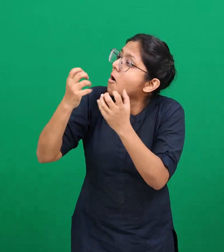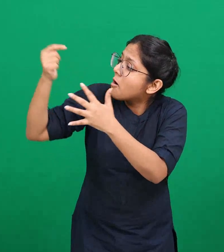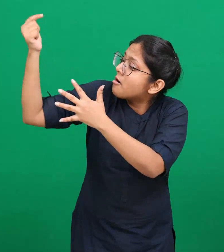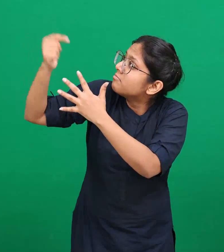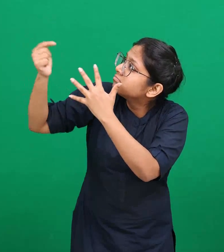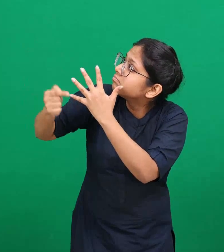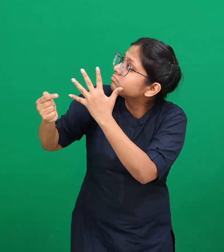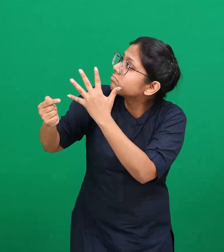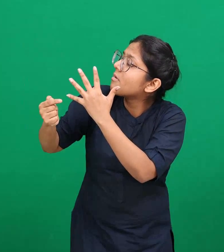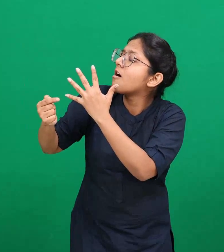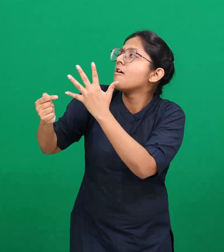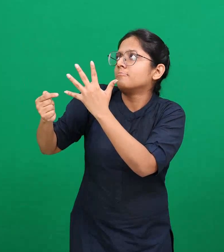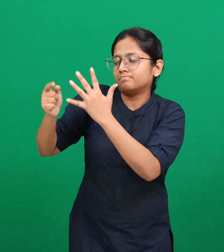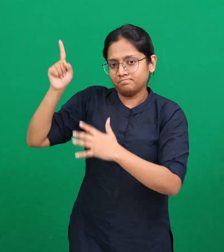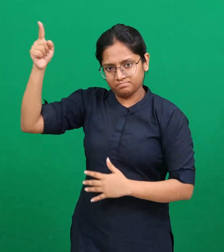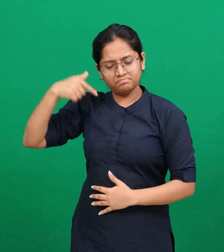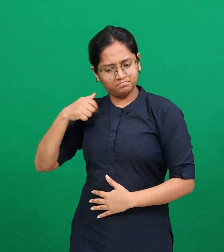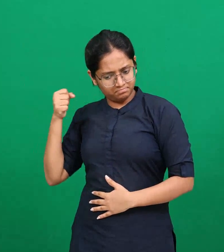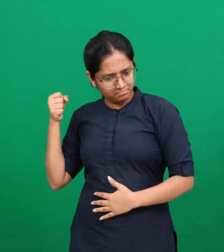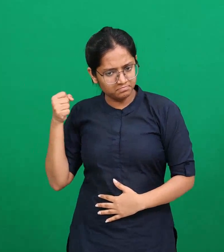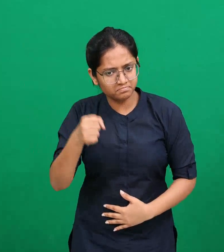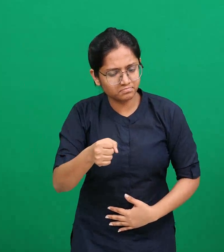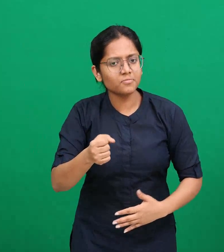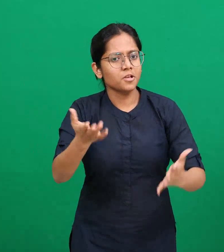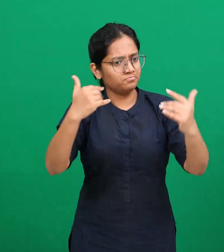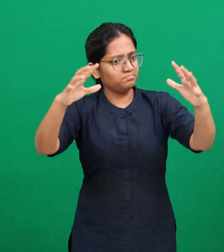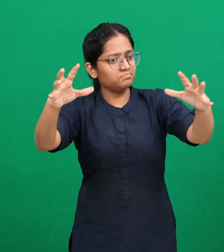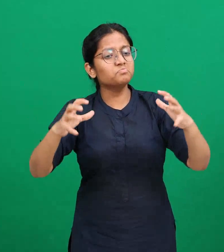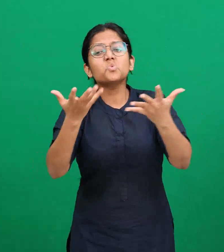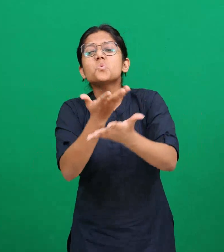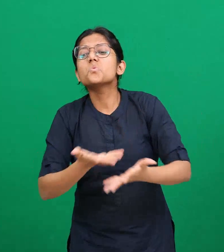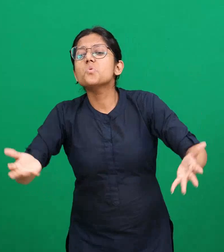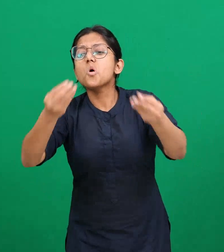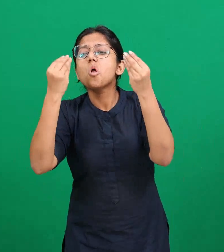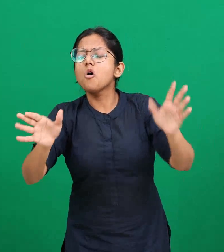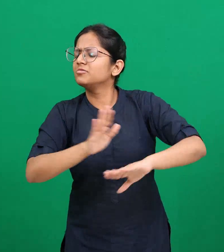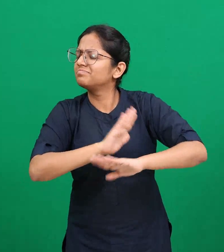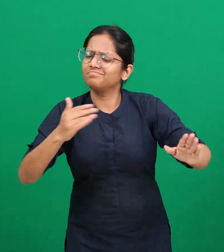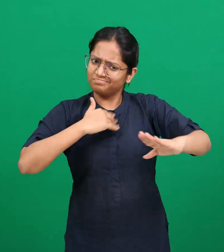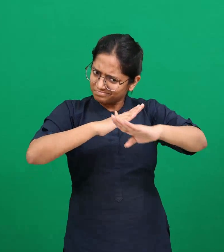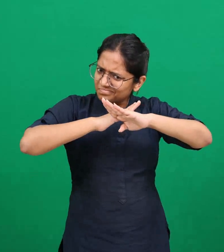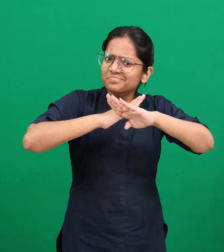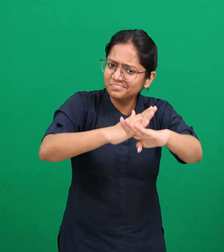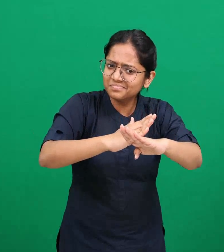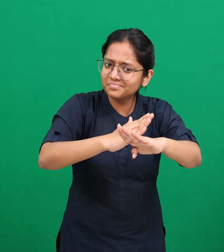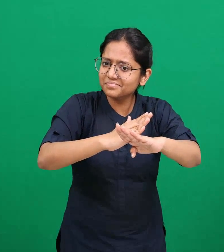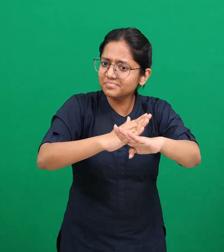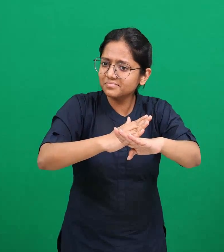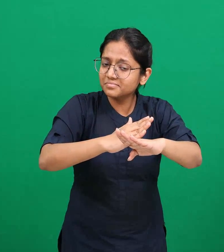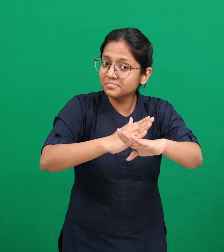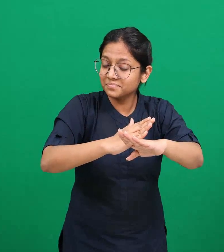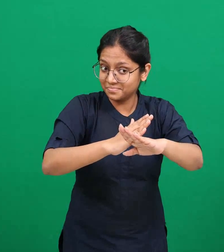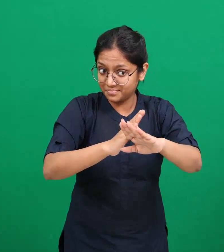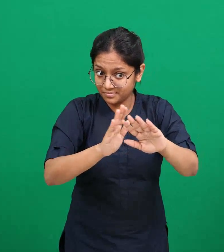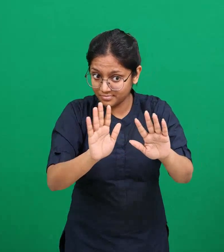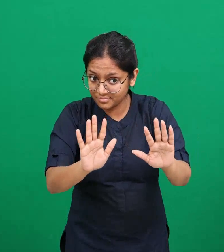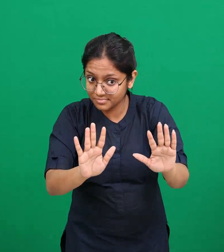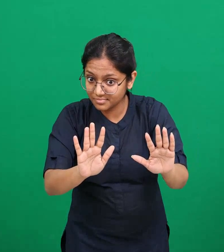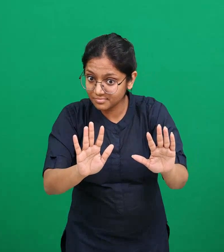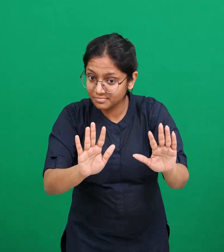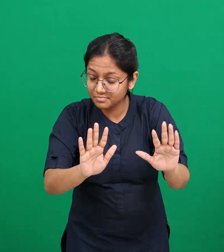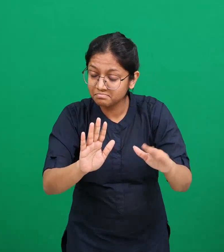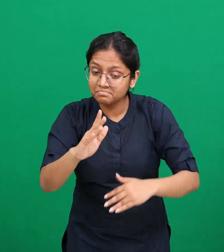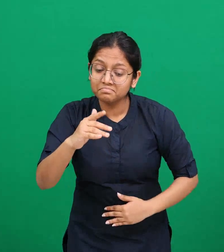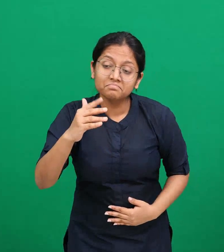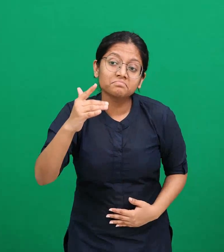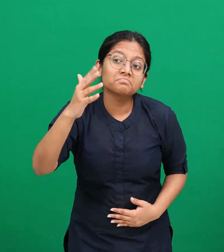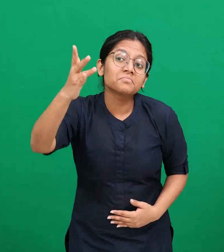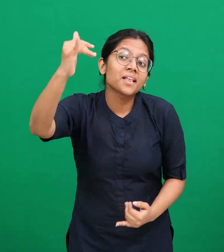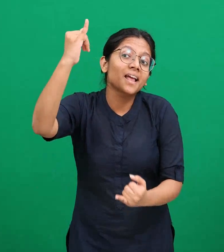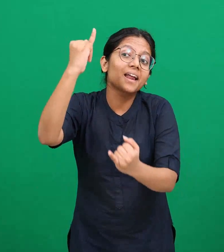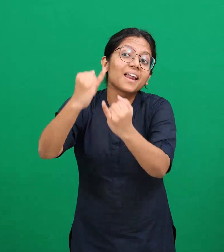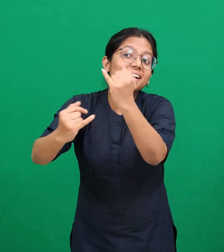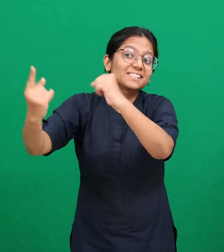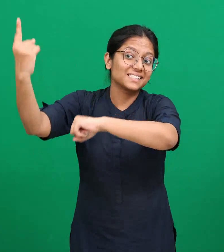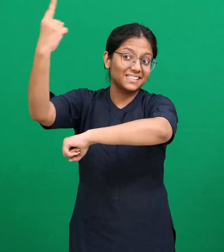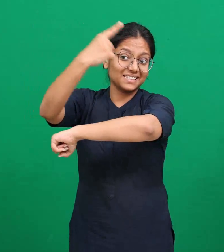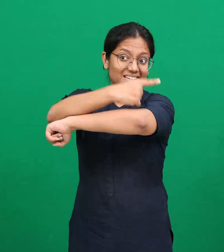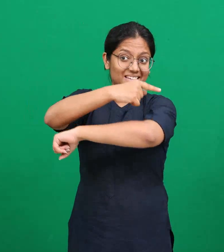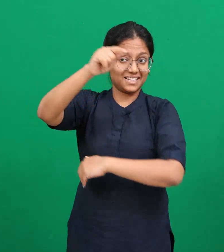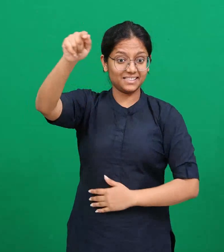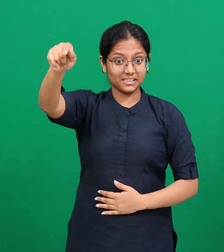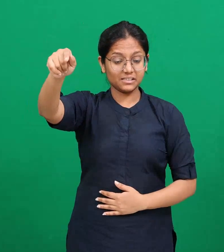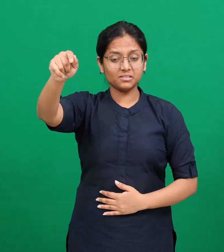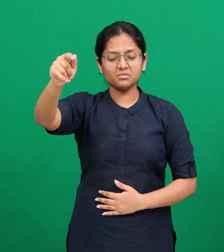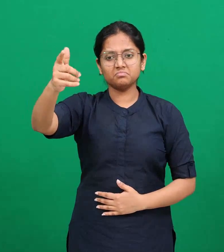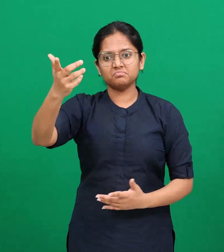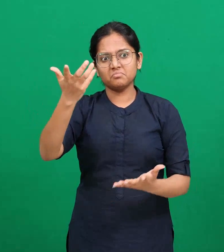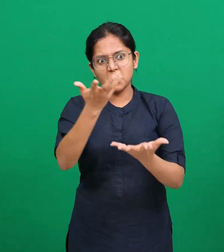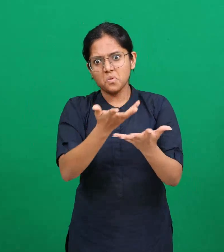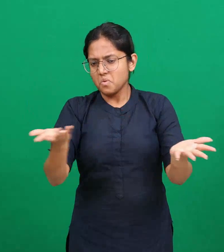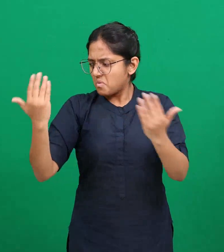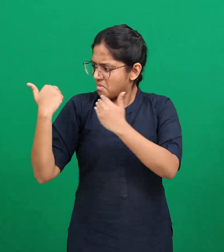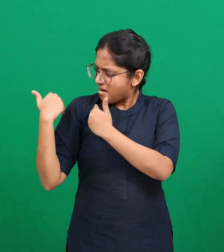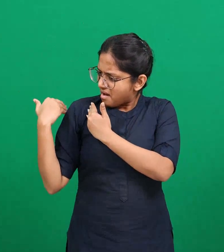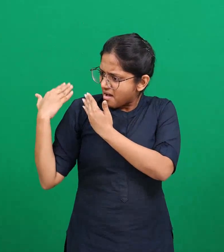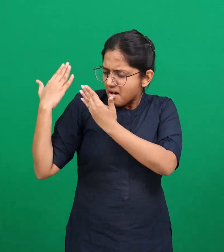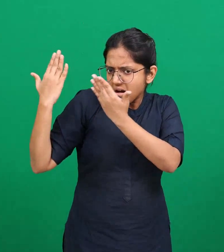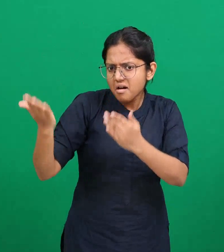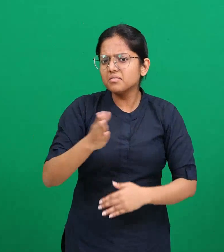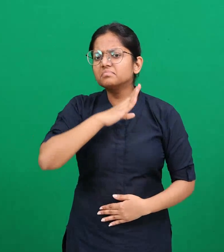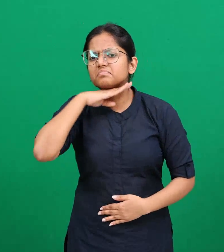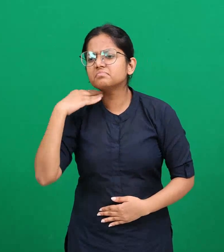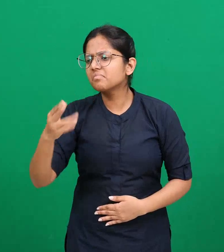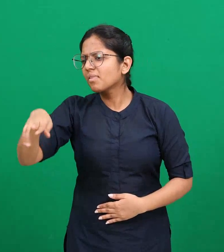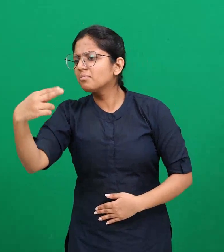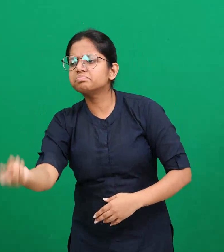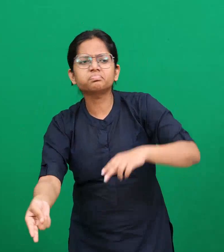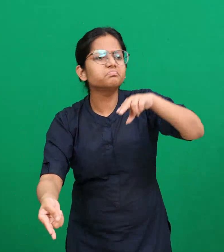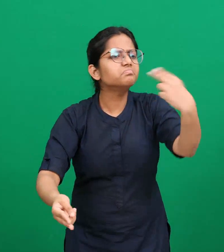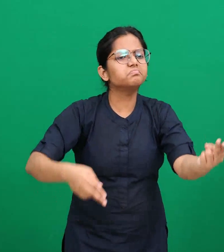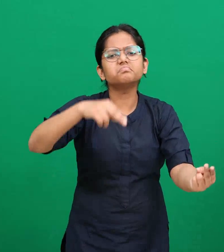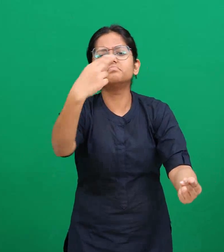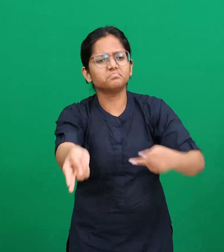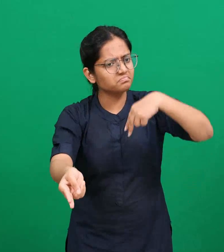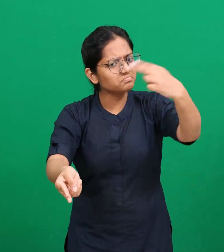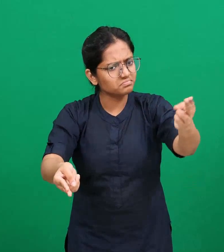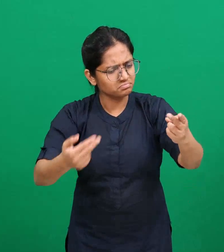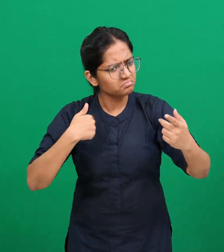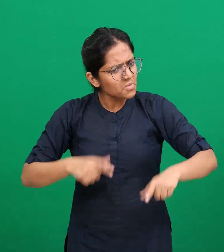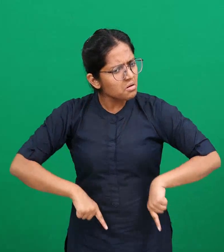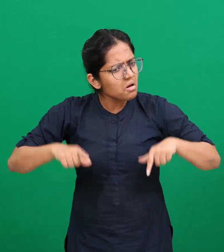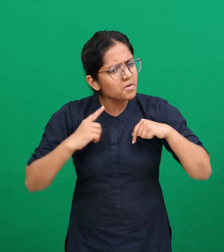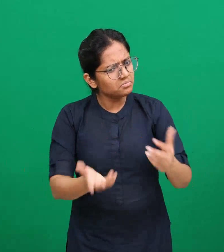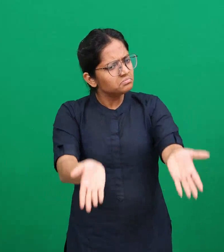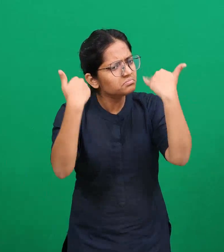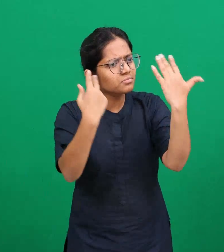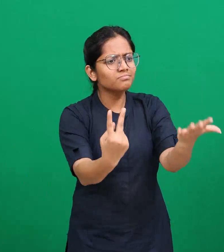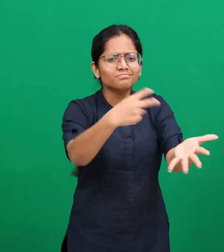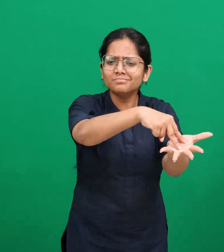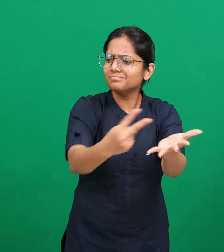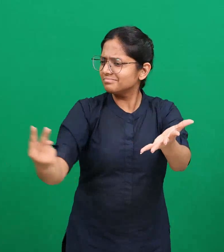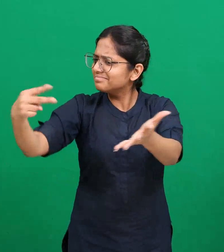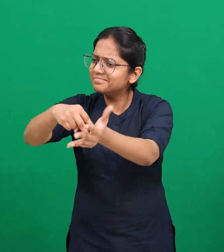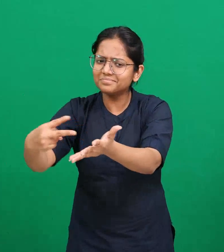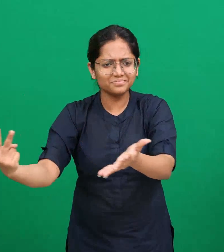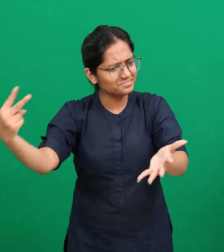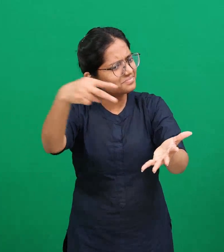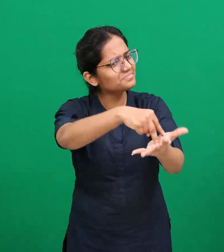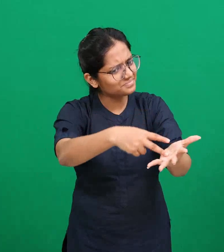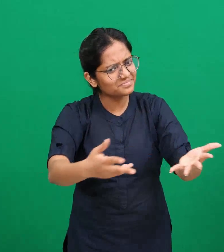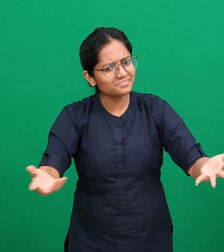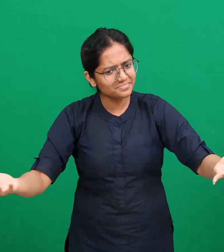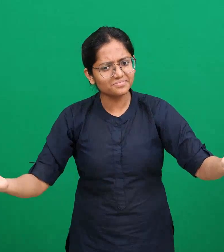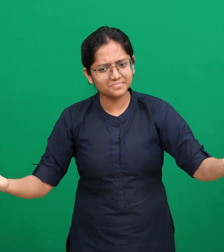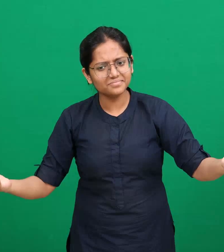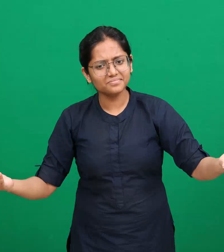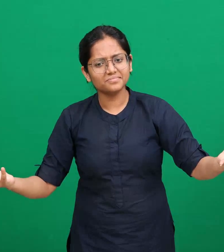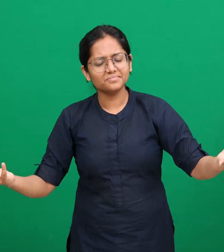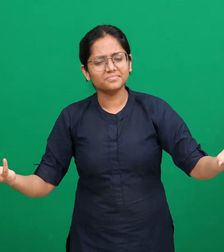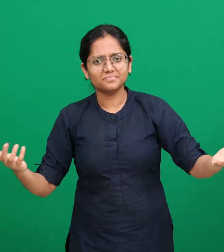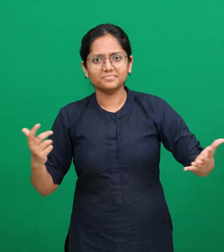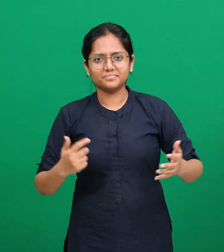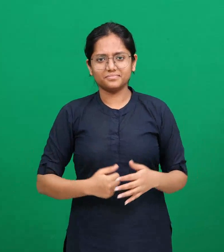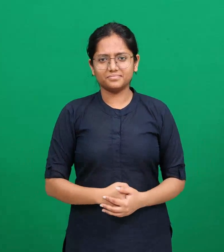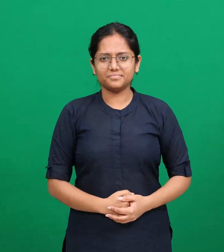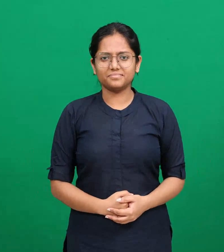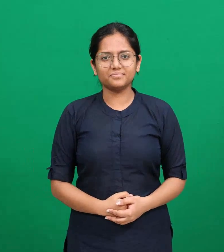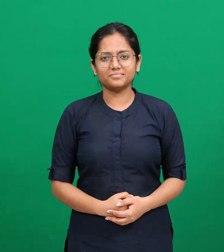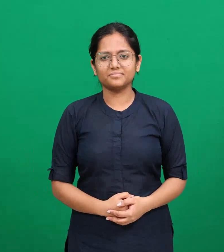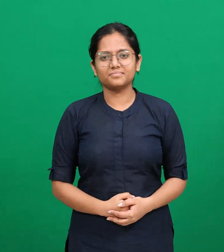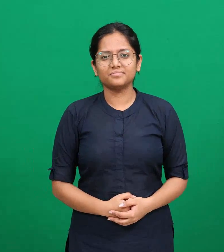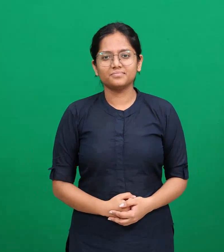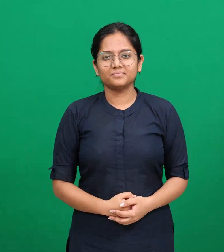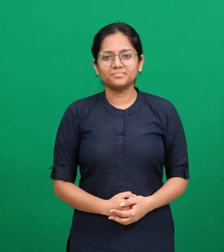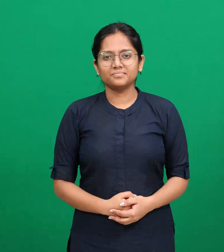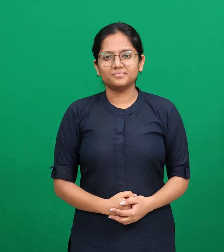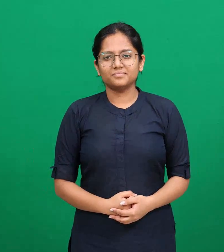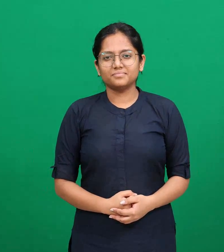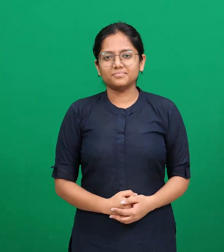And this is the will of Him who sent Me, that I shall lose none of those He has given Me, but raise them up at the last day.